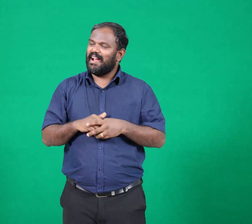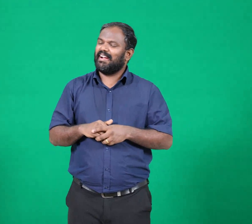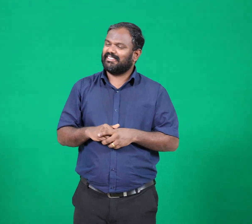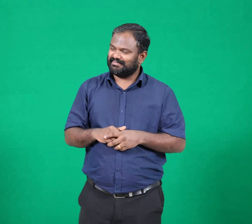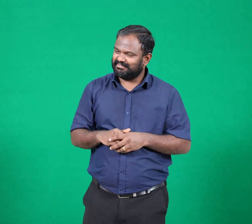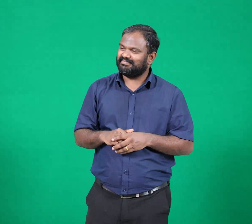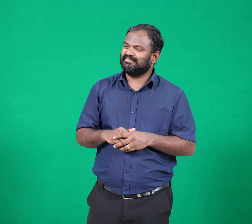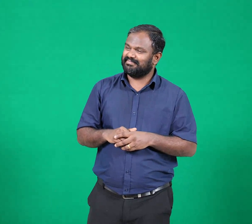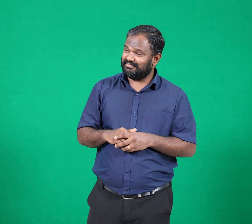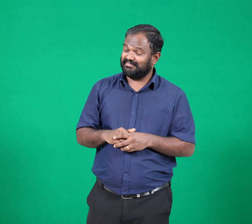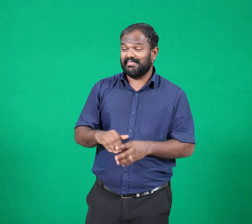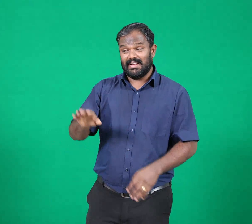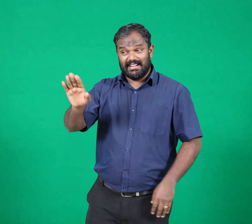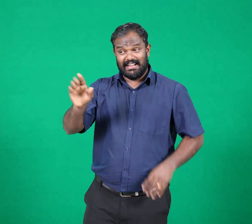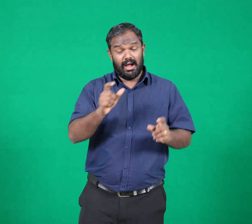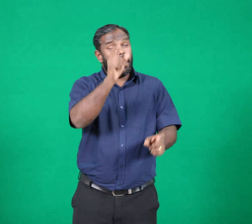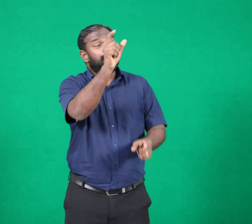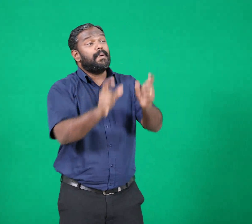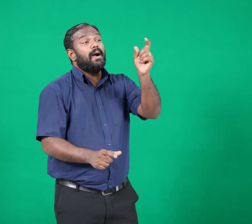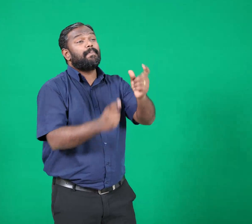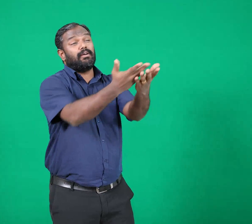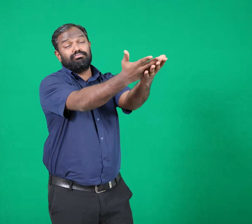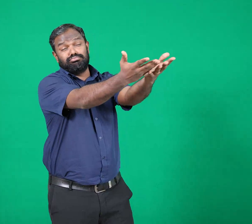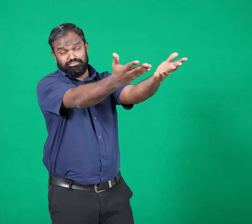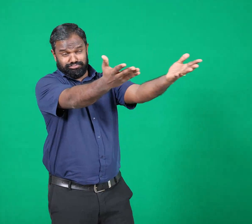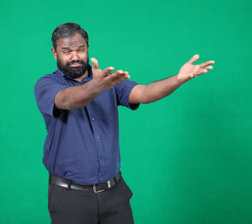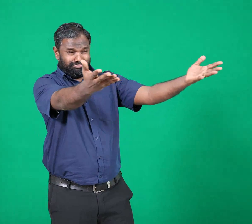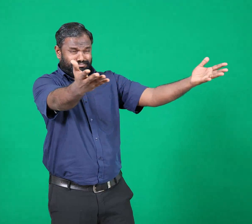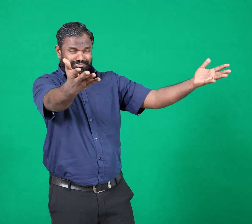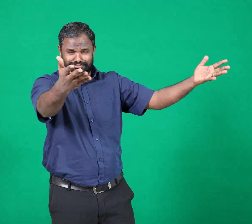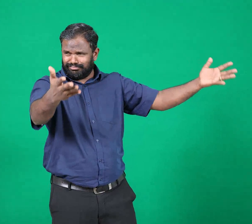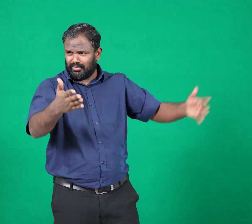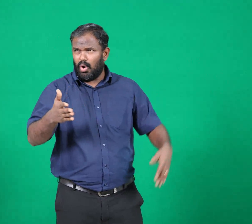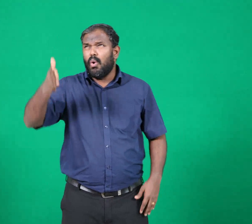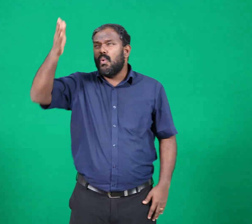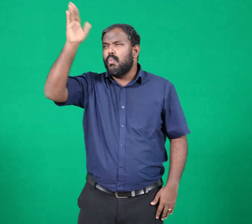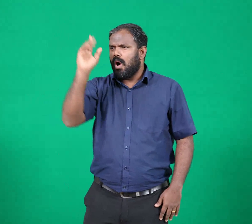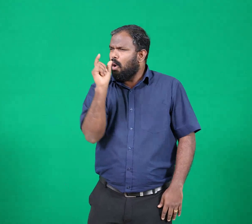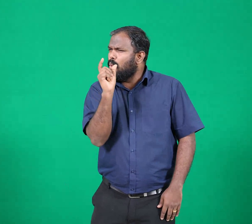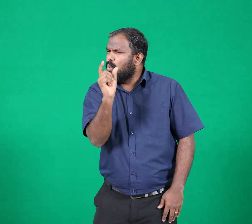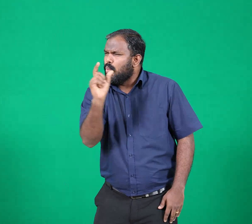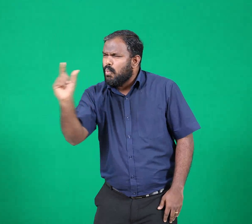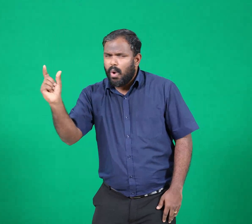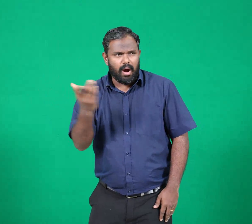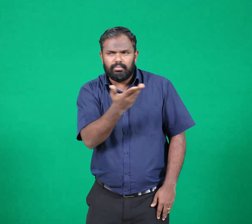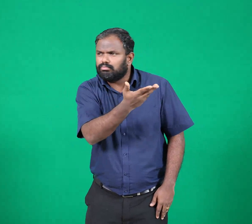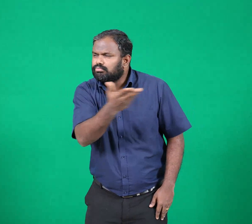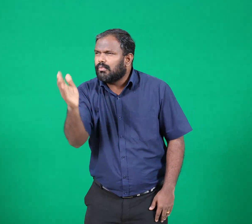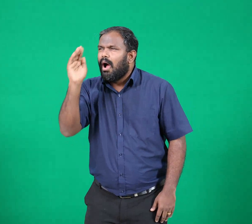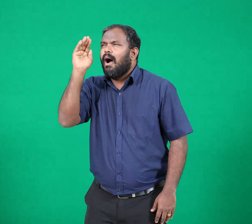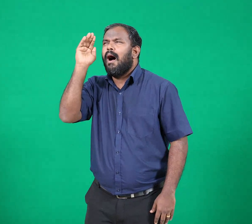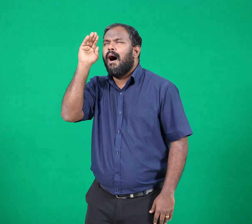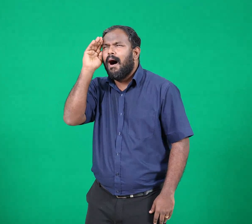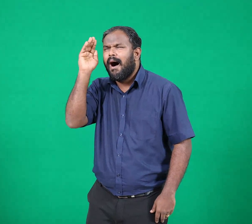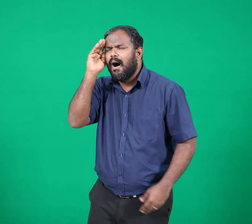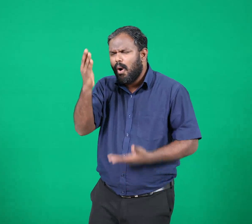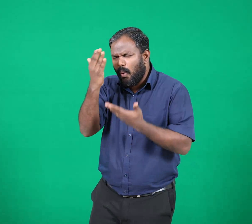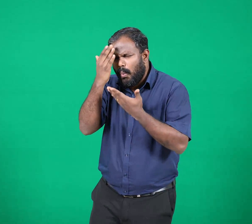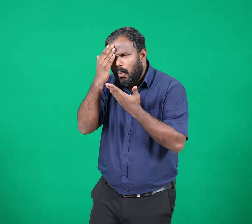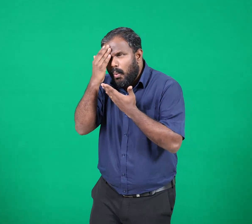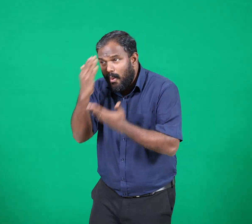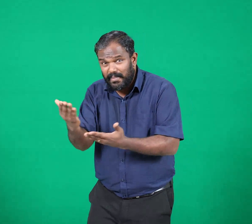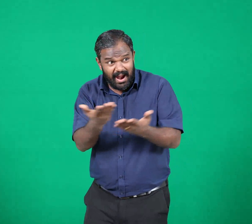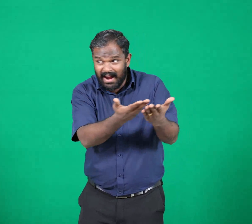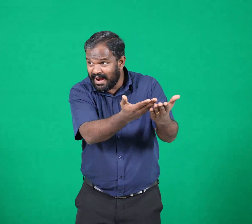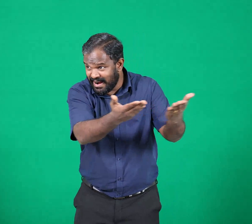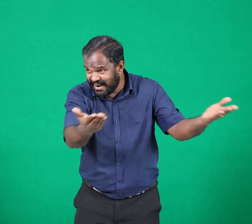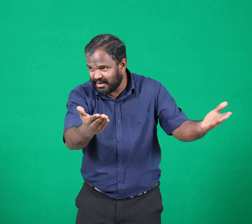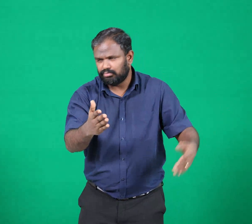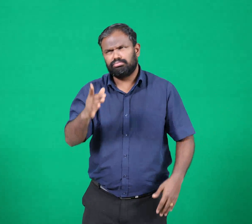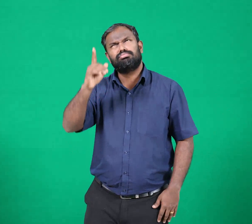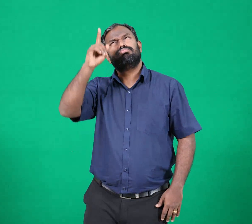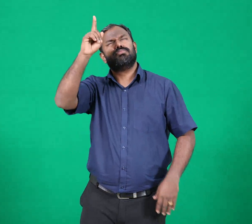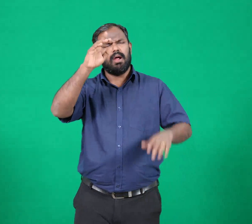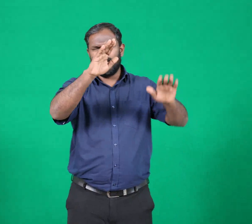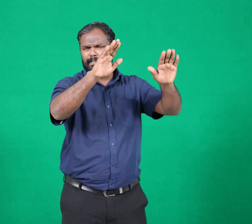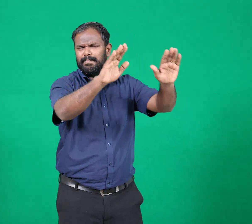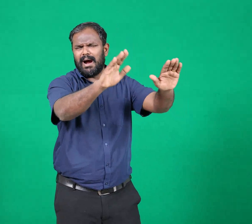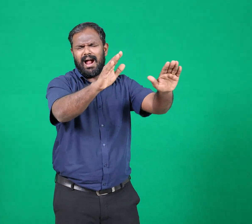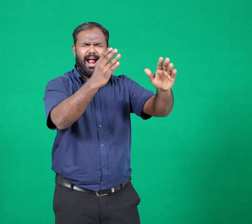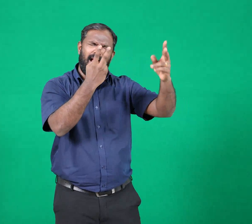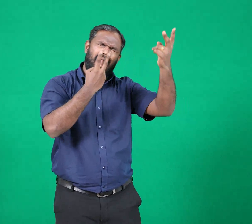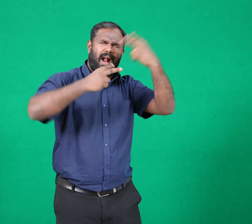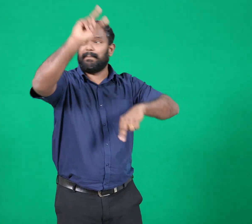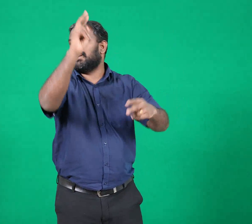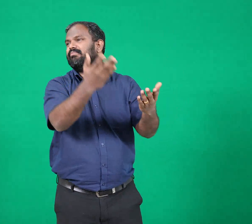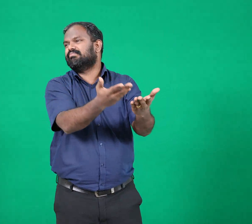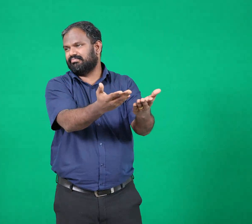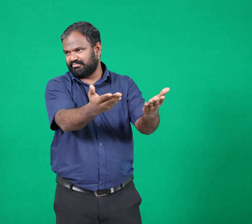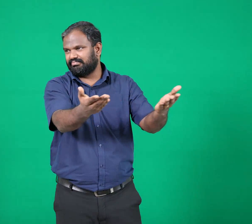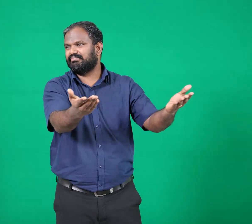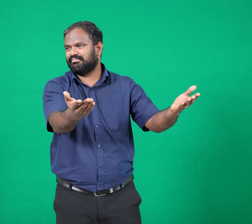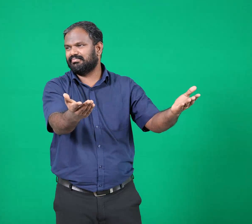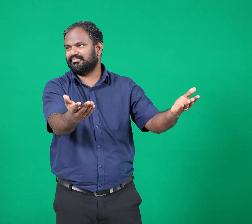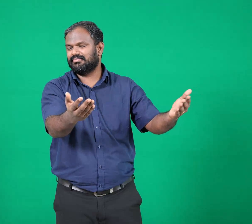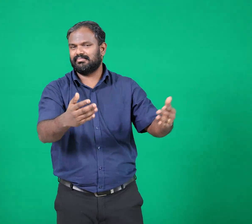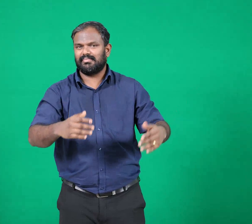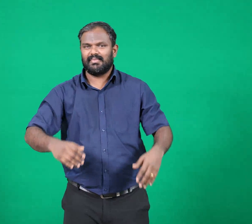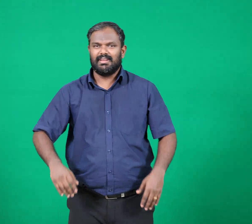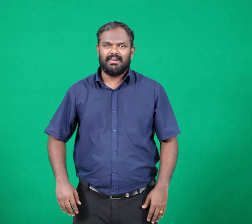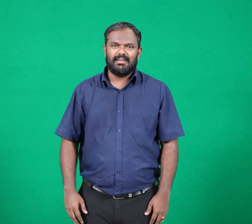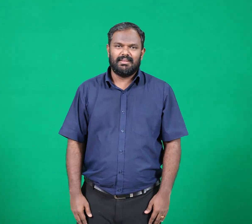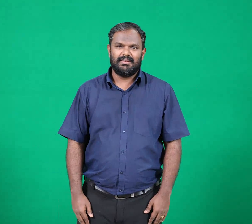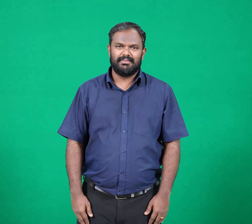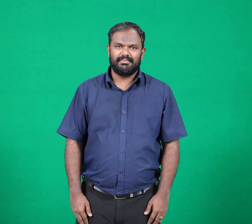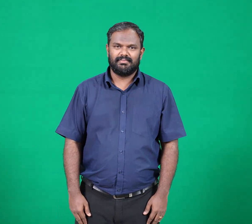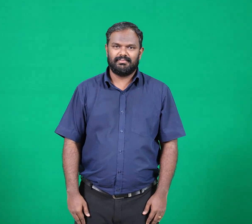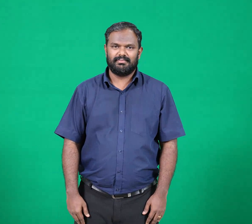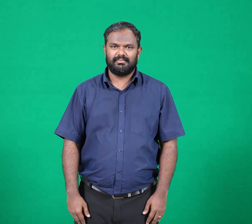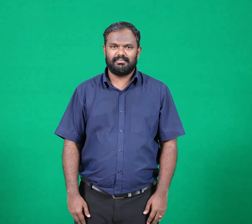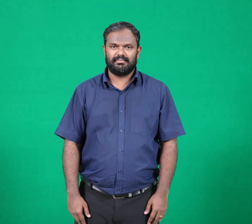But He replied, "Blessed rather are those who hear the word of God and obey it."